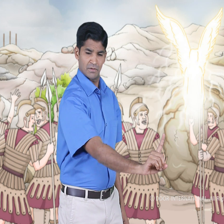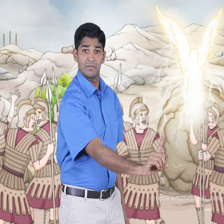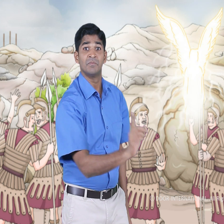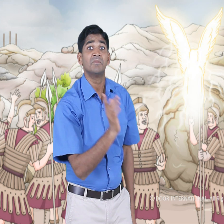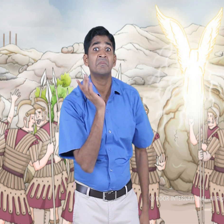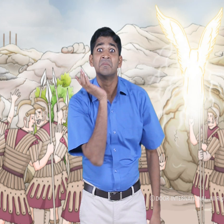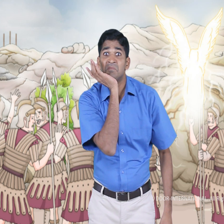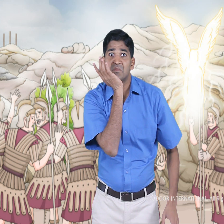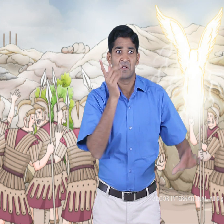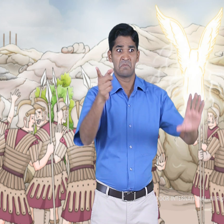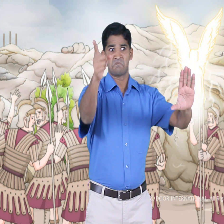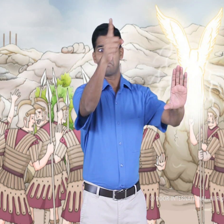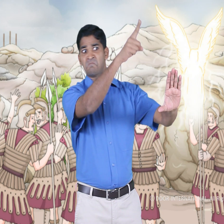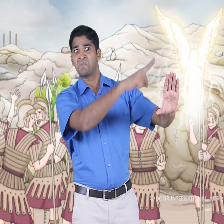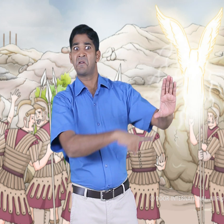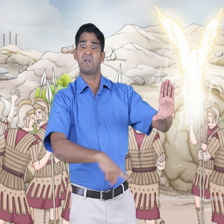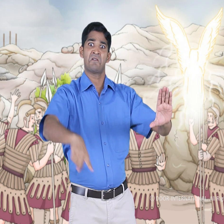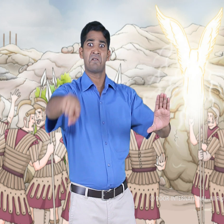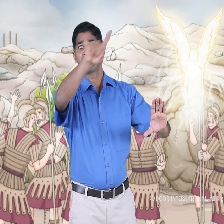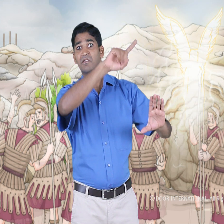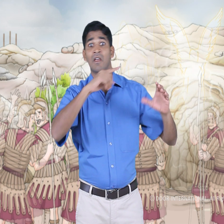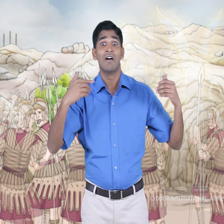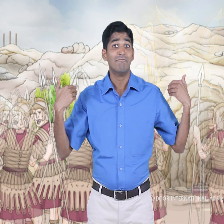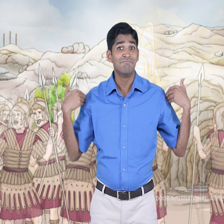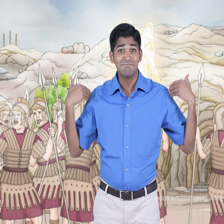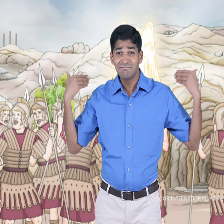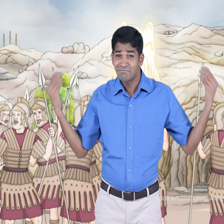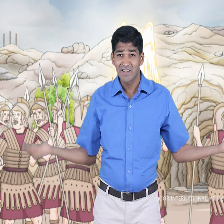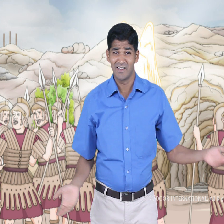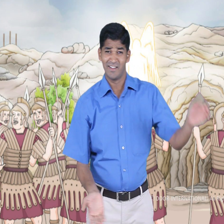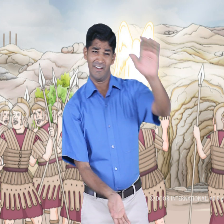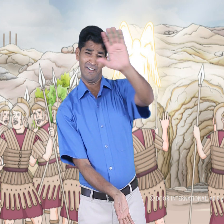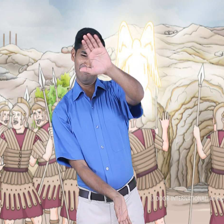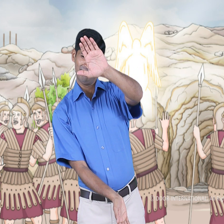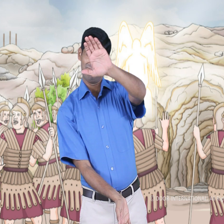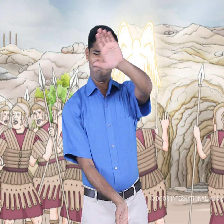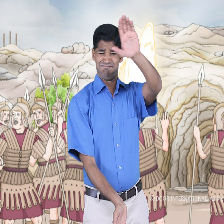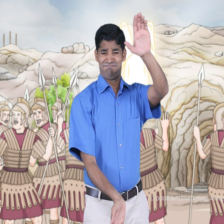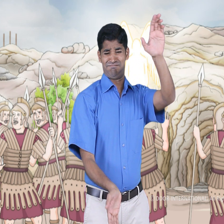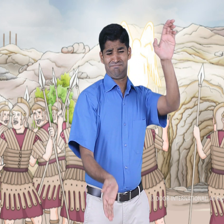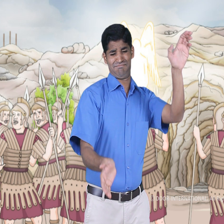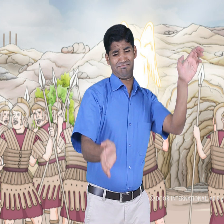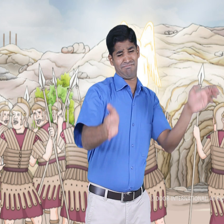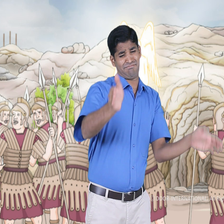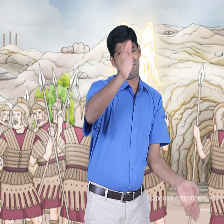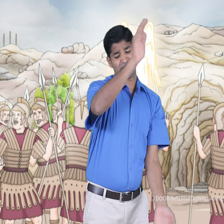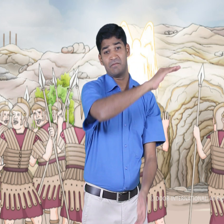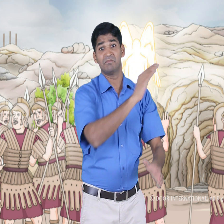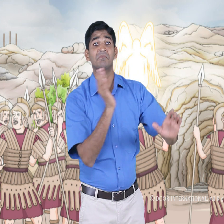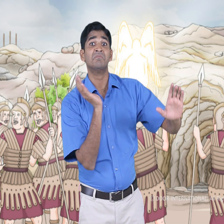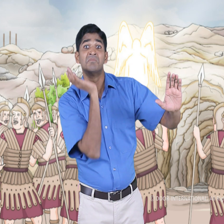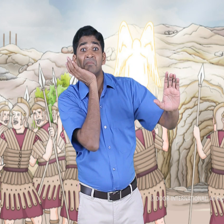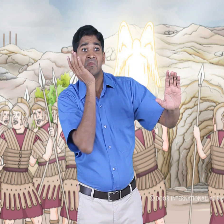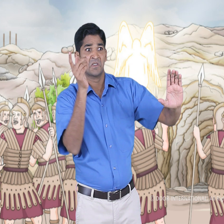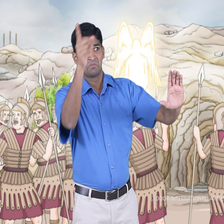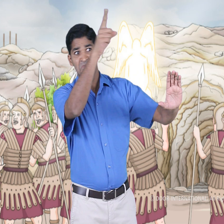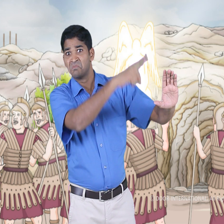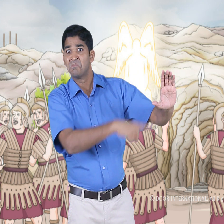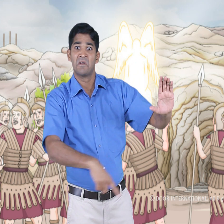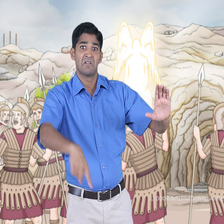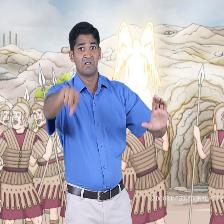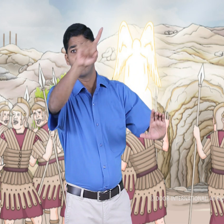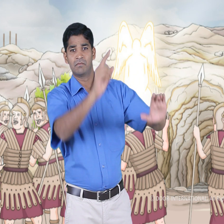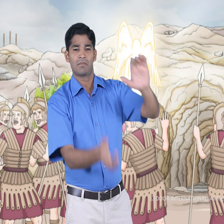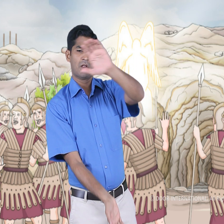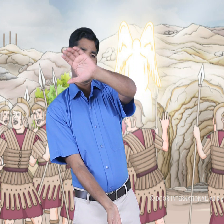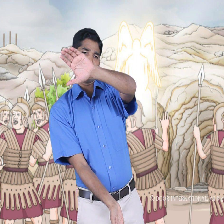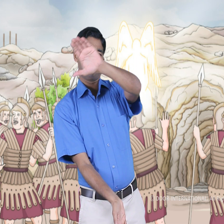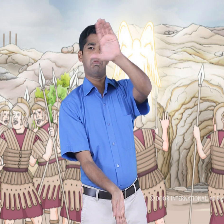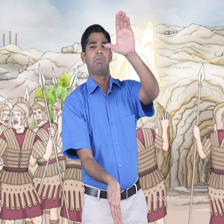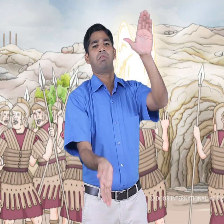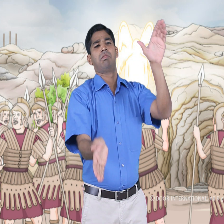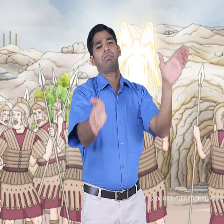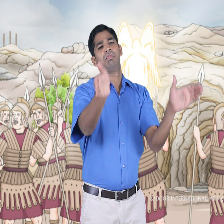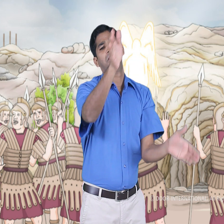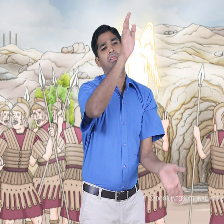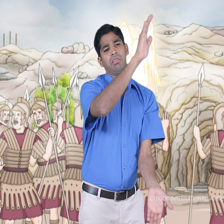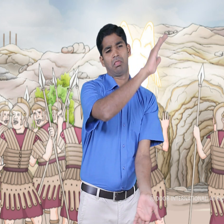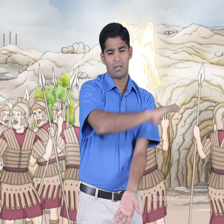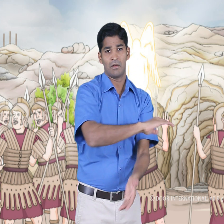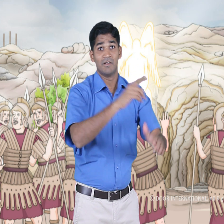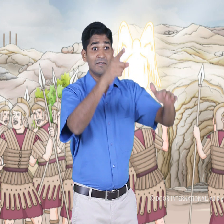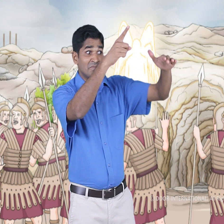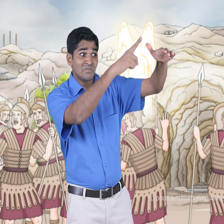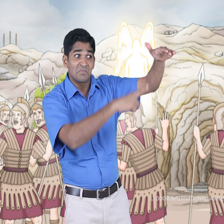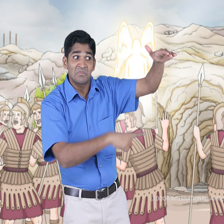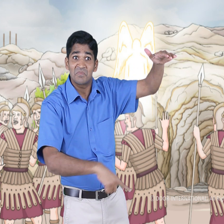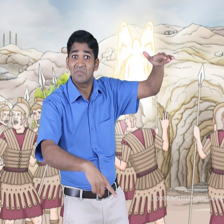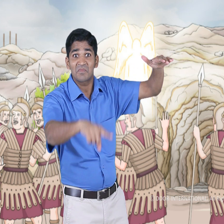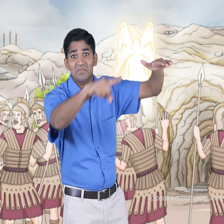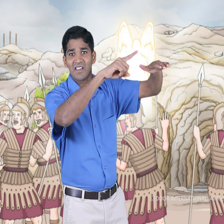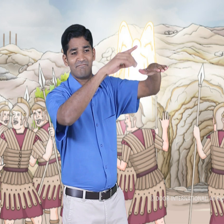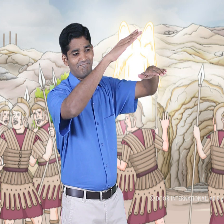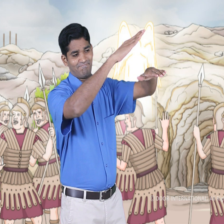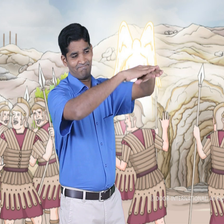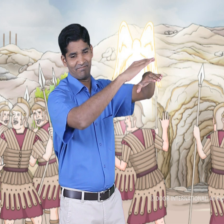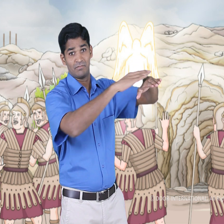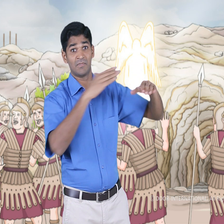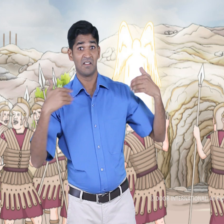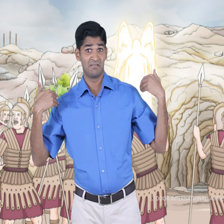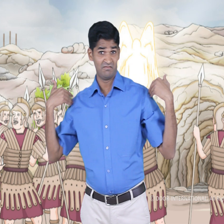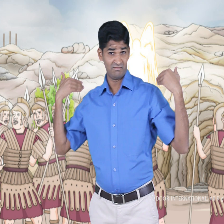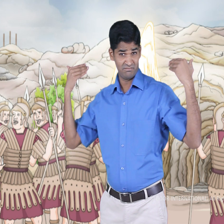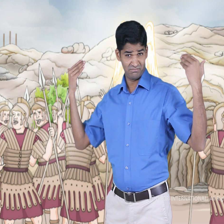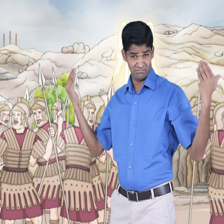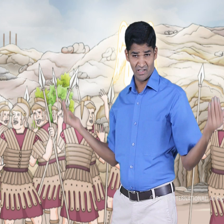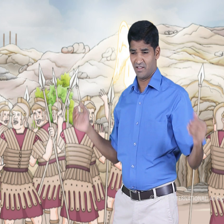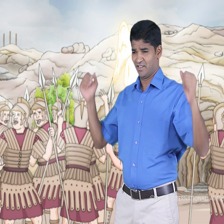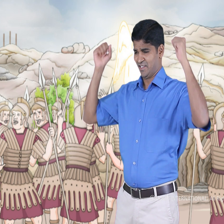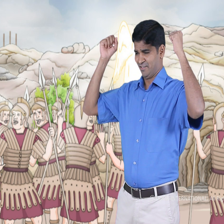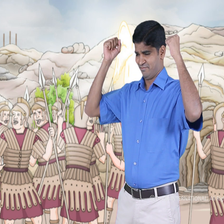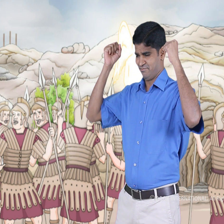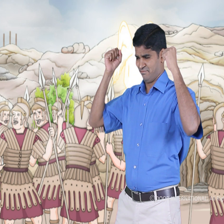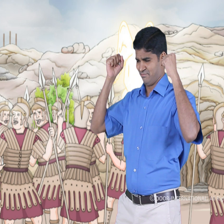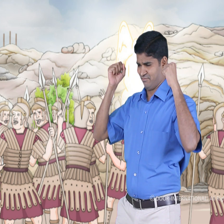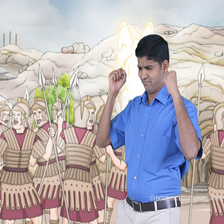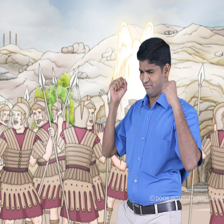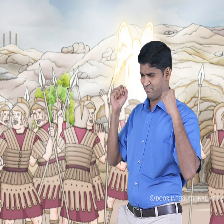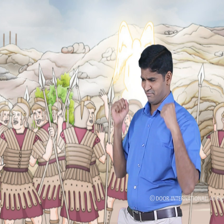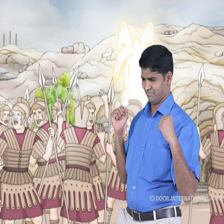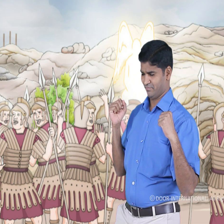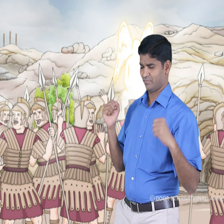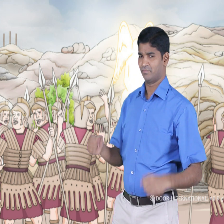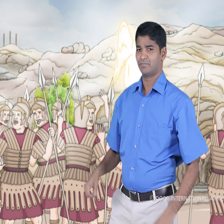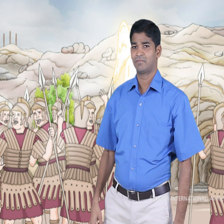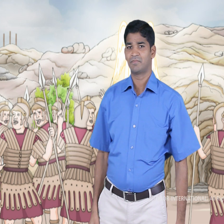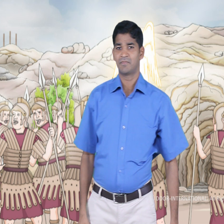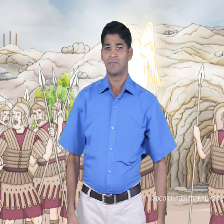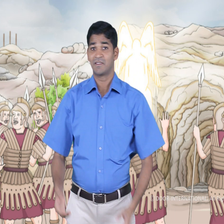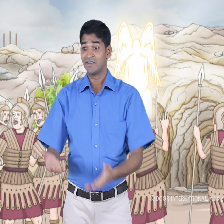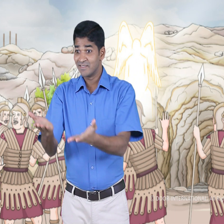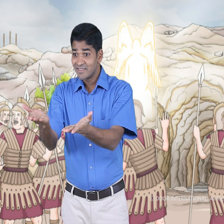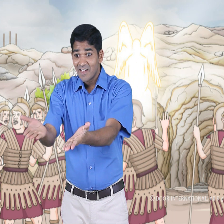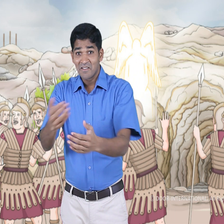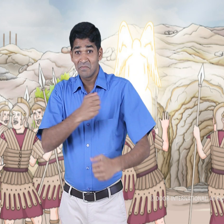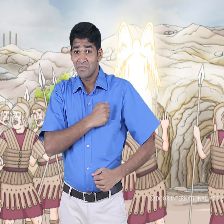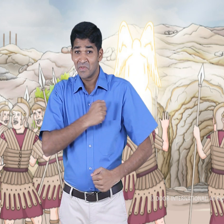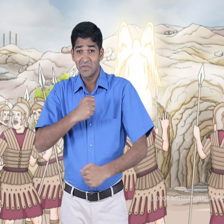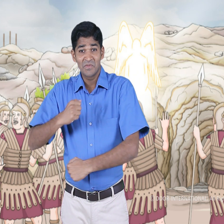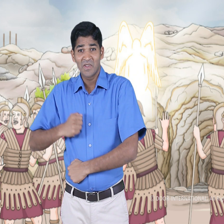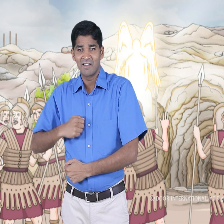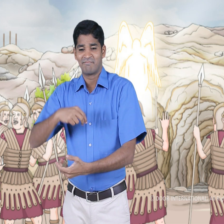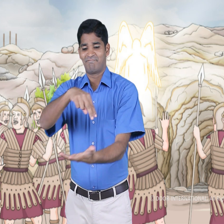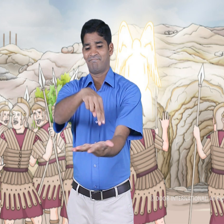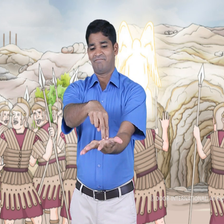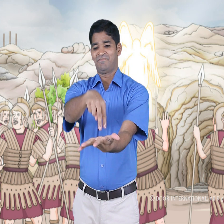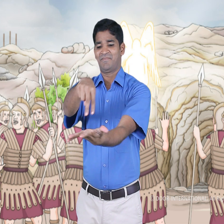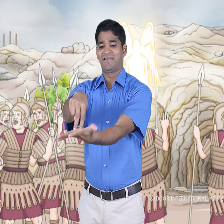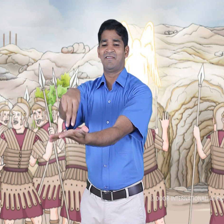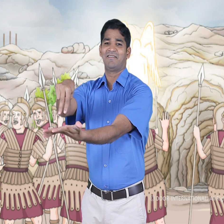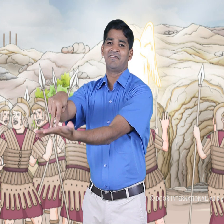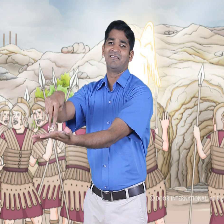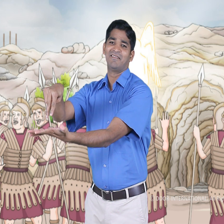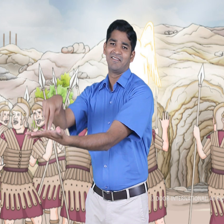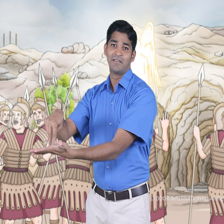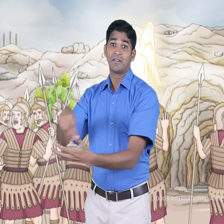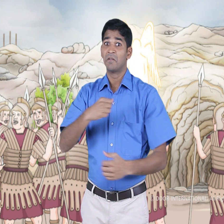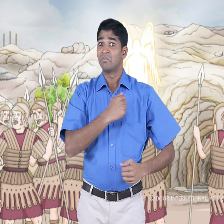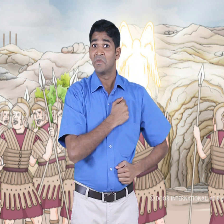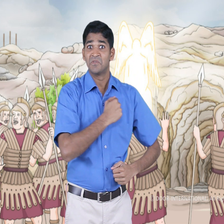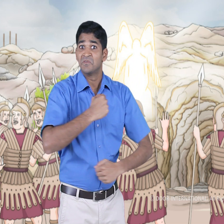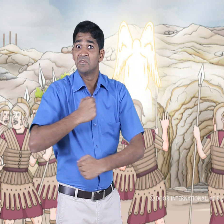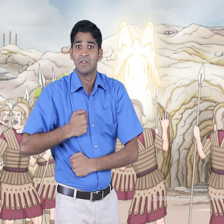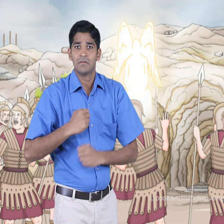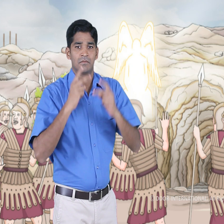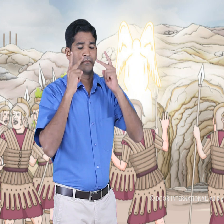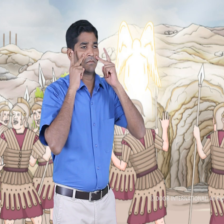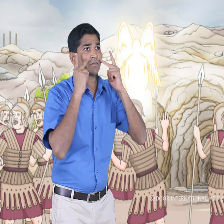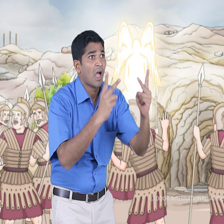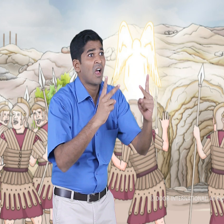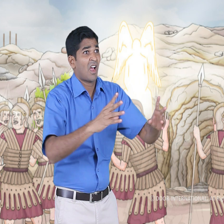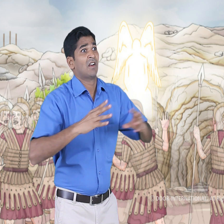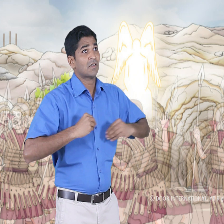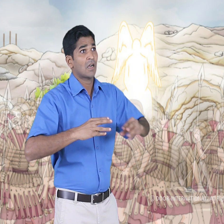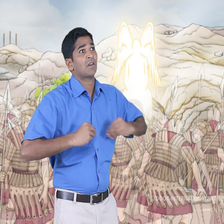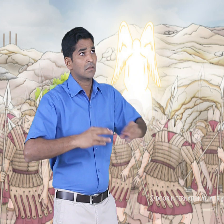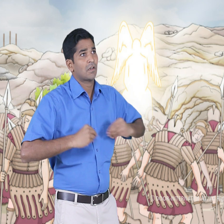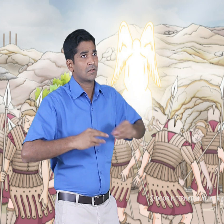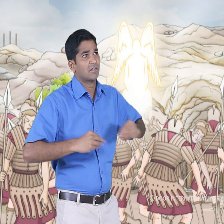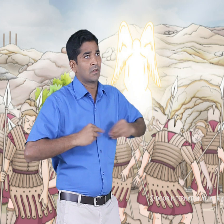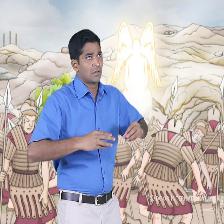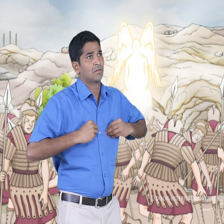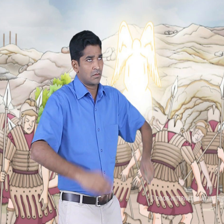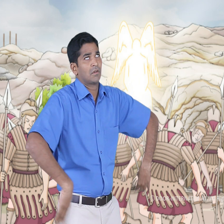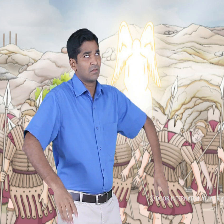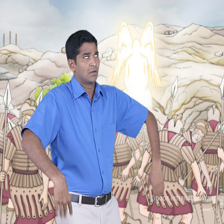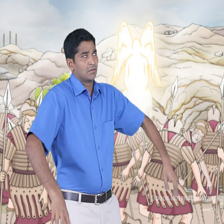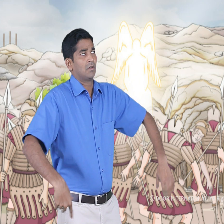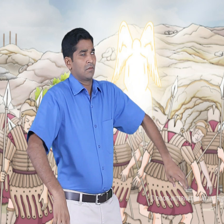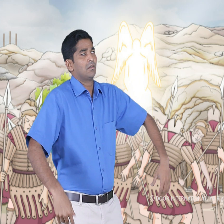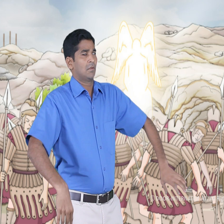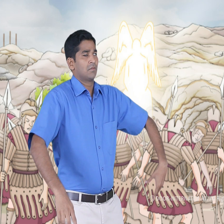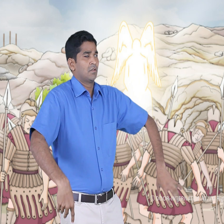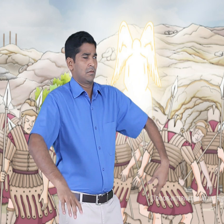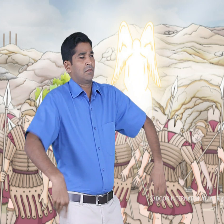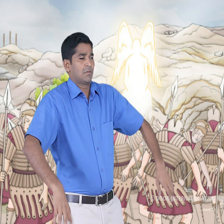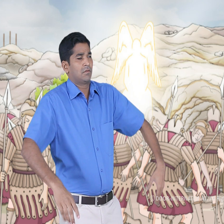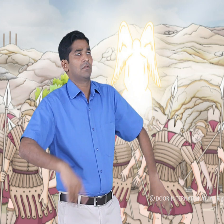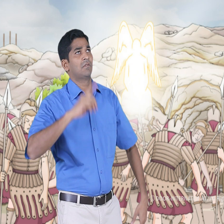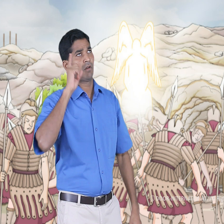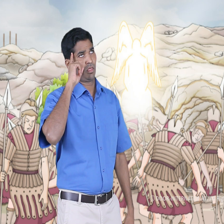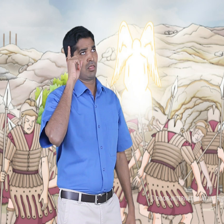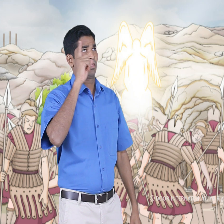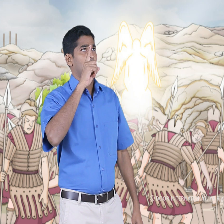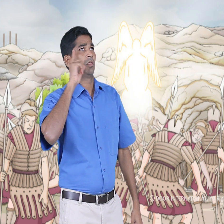His appearance was like lightning, and his clothes were white as snow.